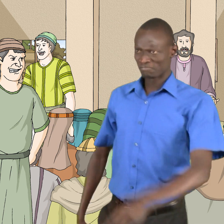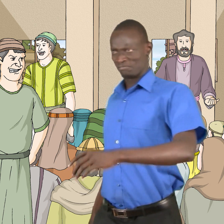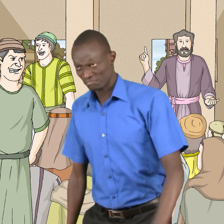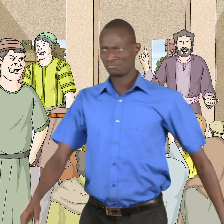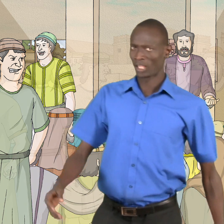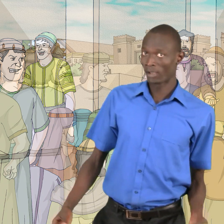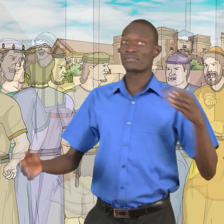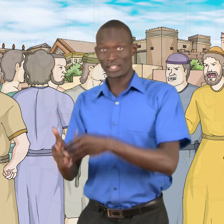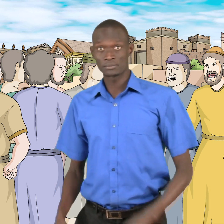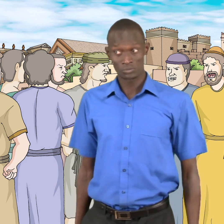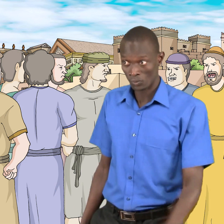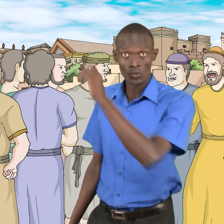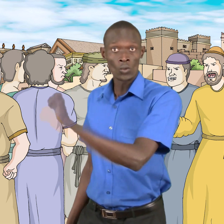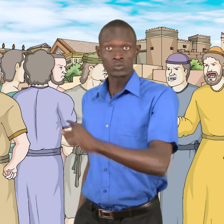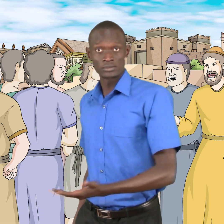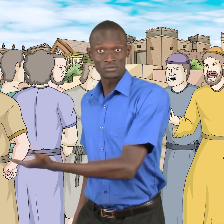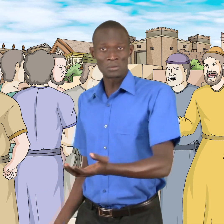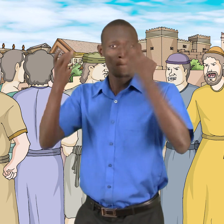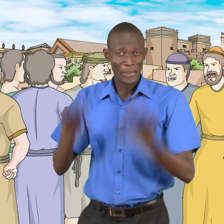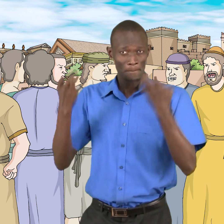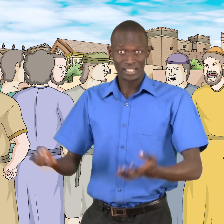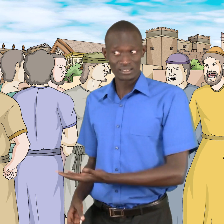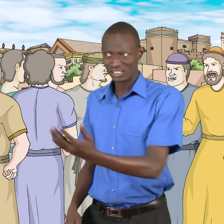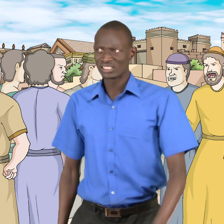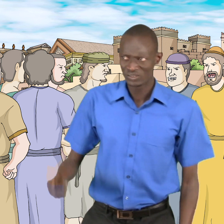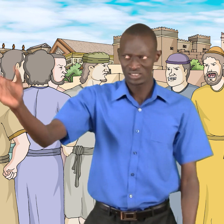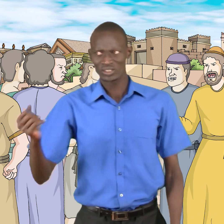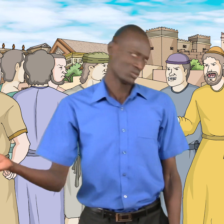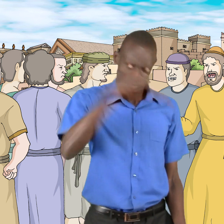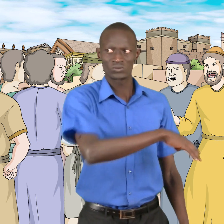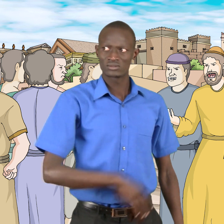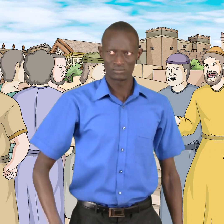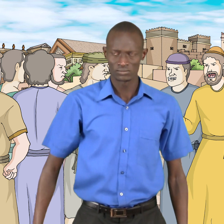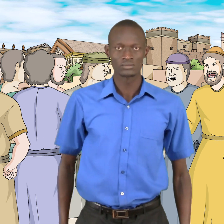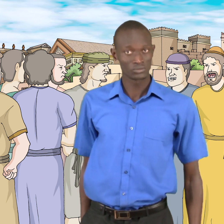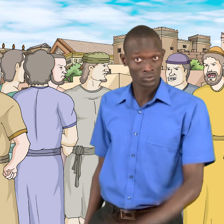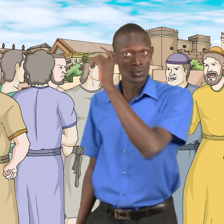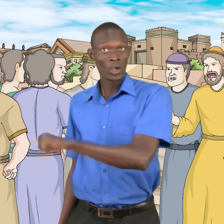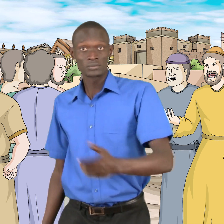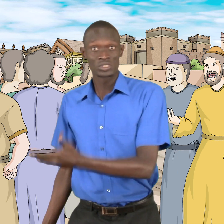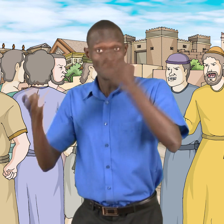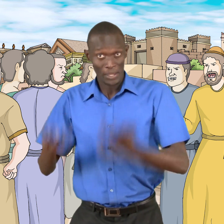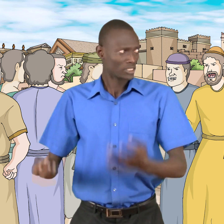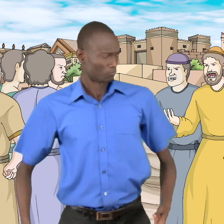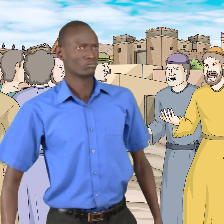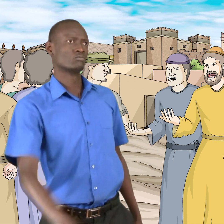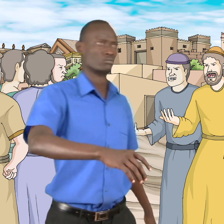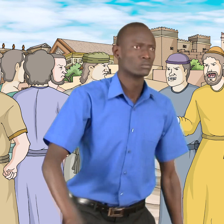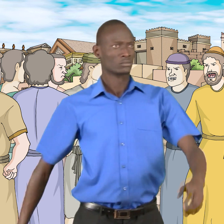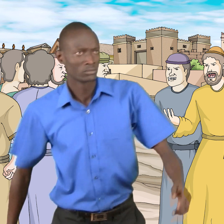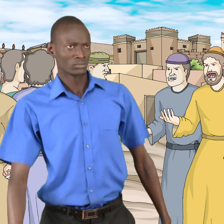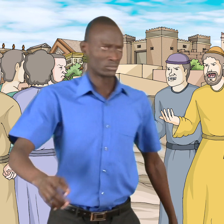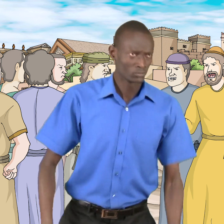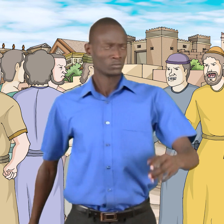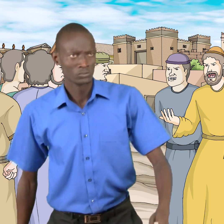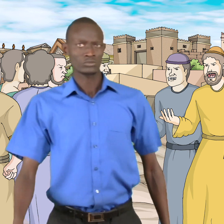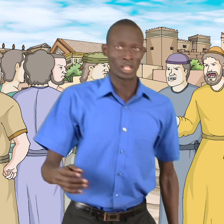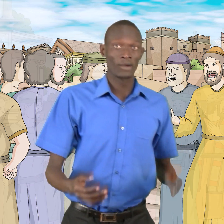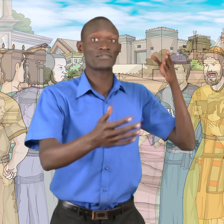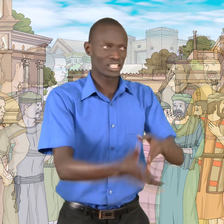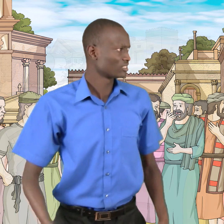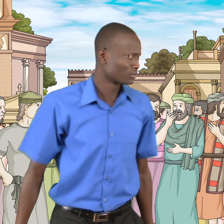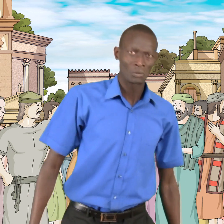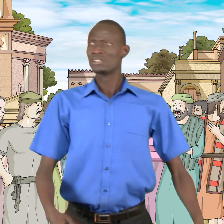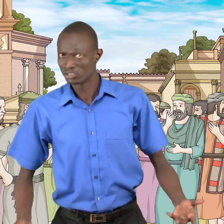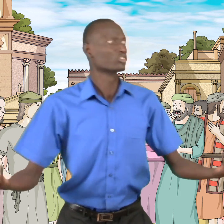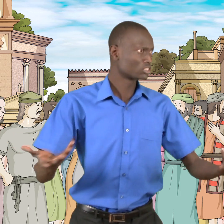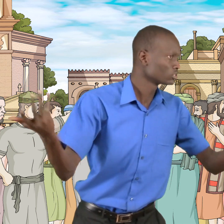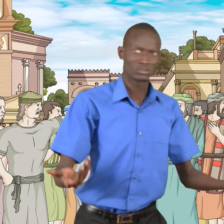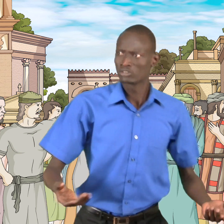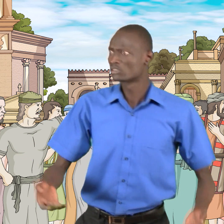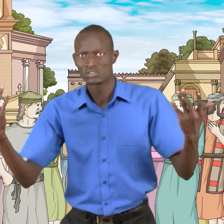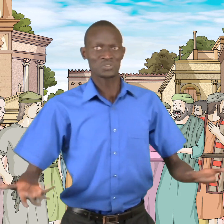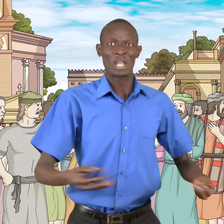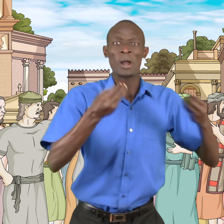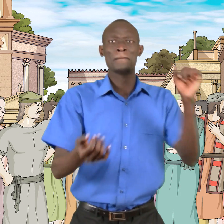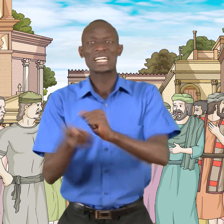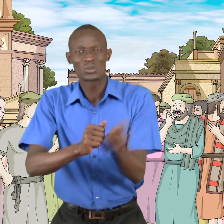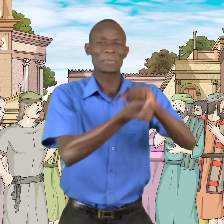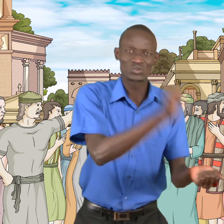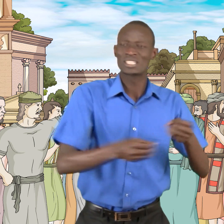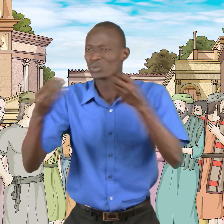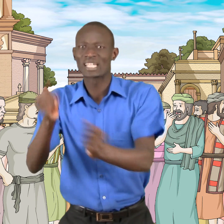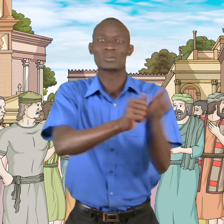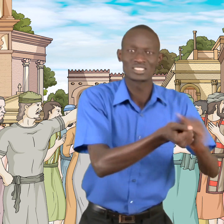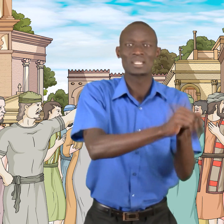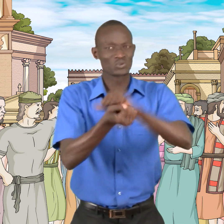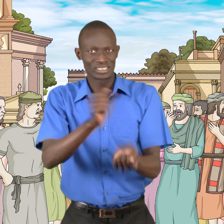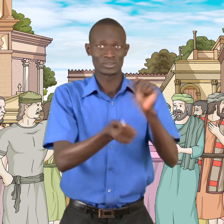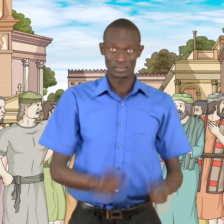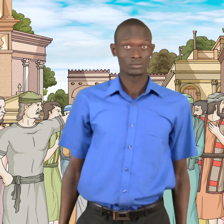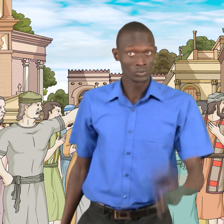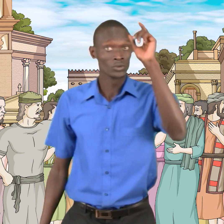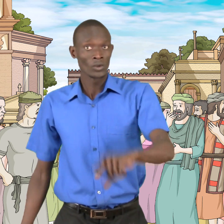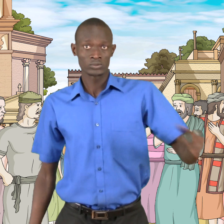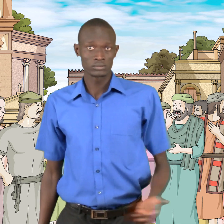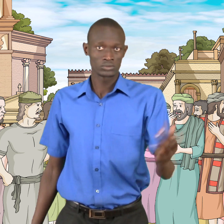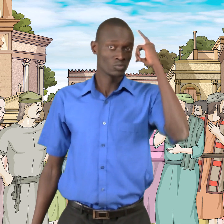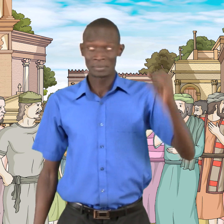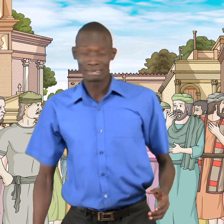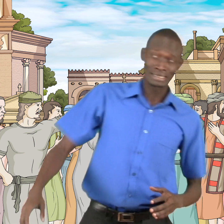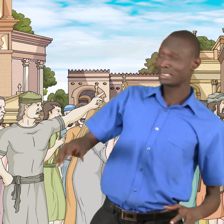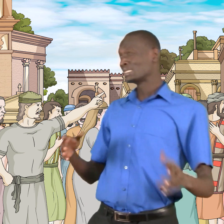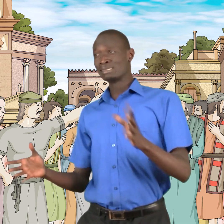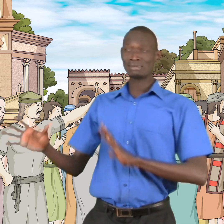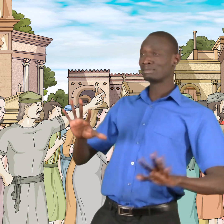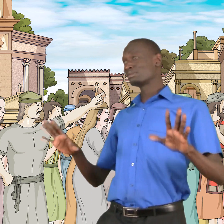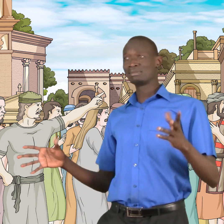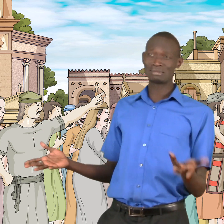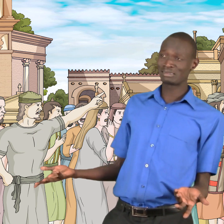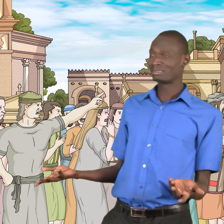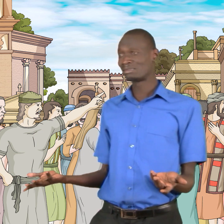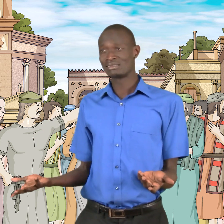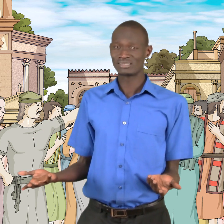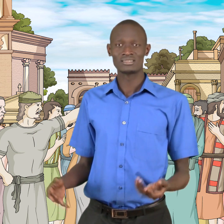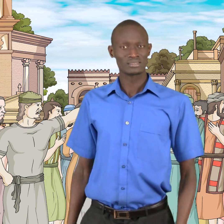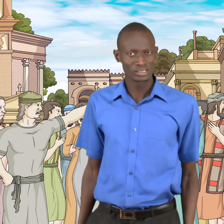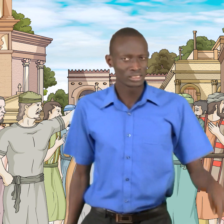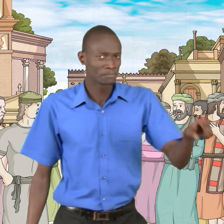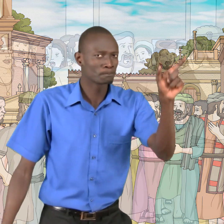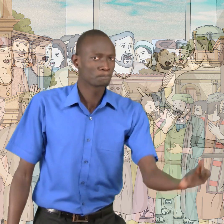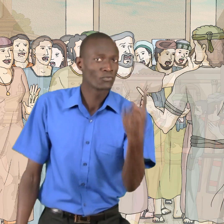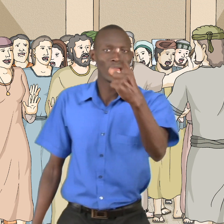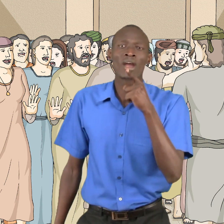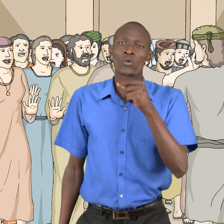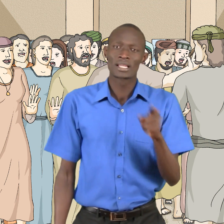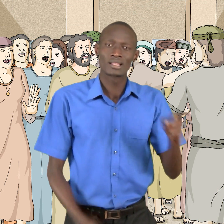So they brought in some troublemakers from the marketplace, formed a mob, and sent the city into an uproar.